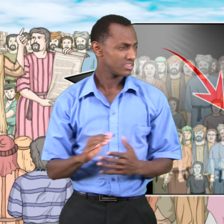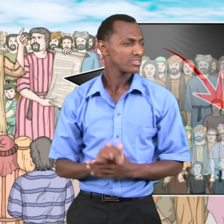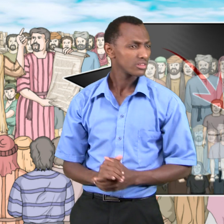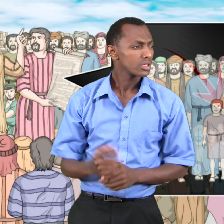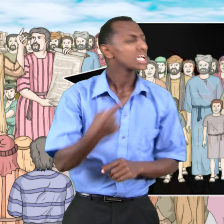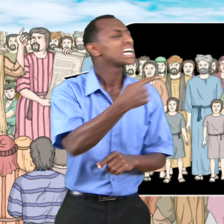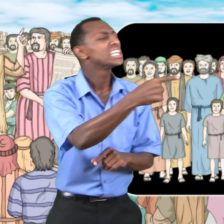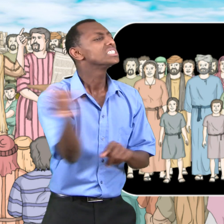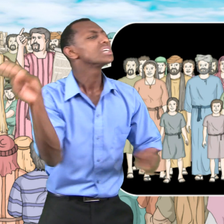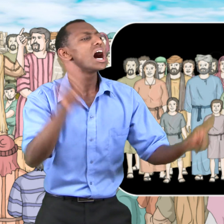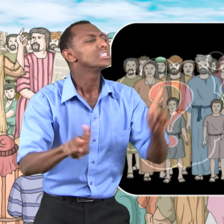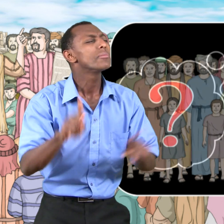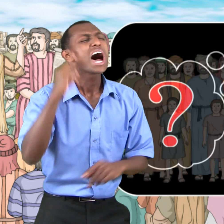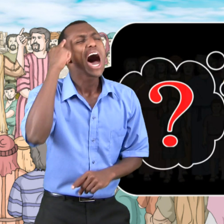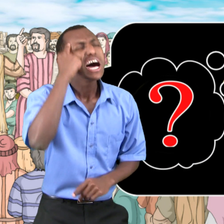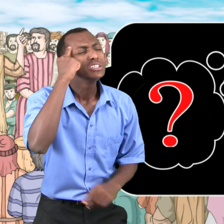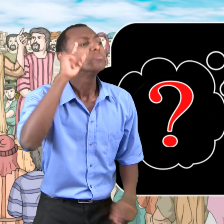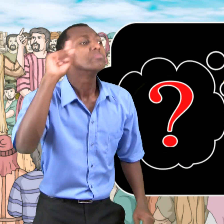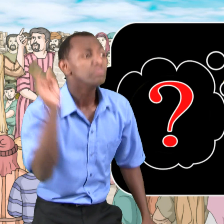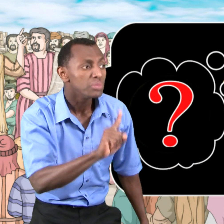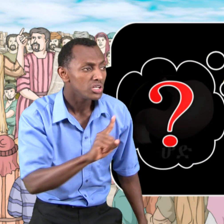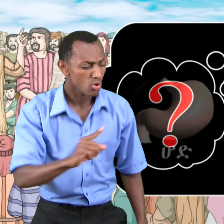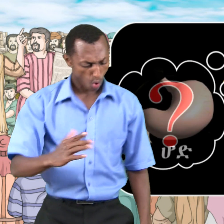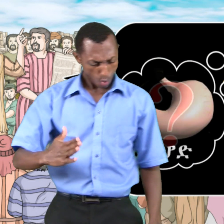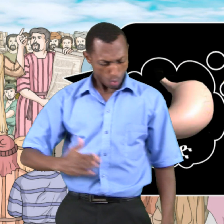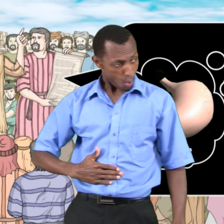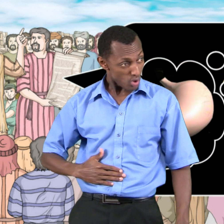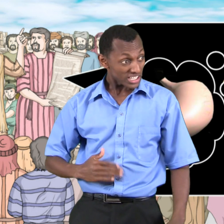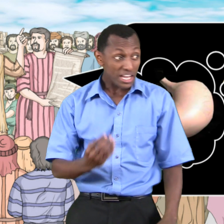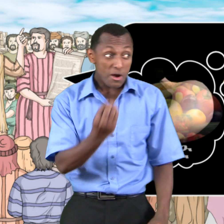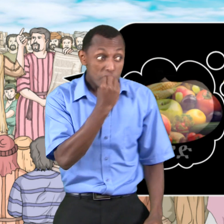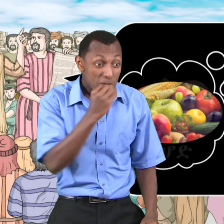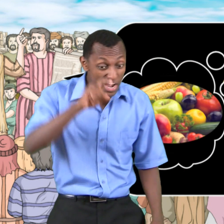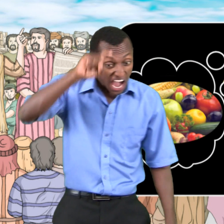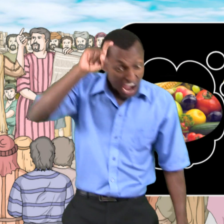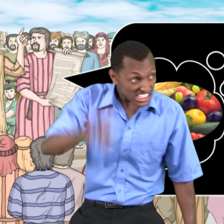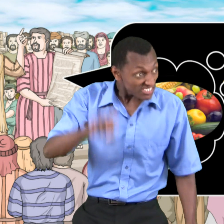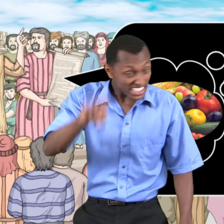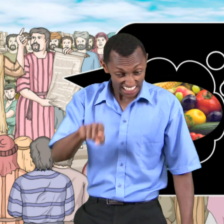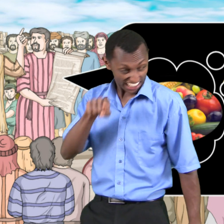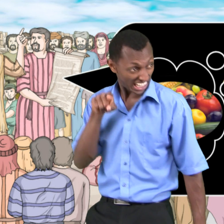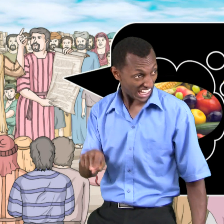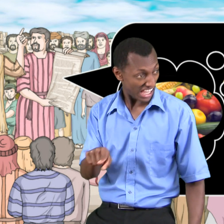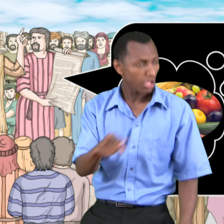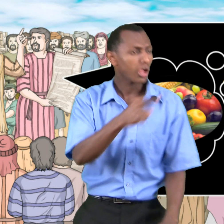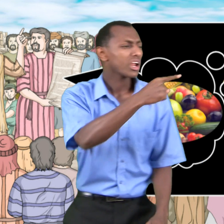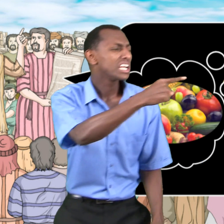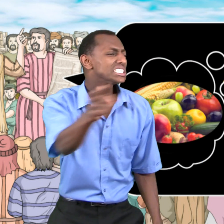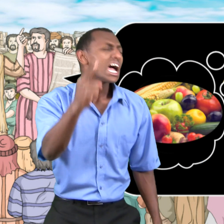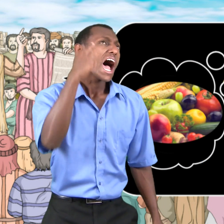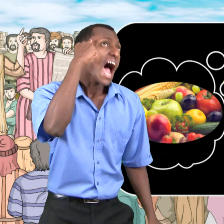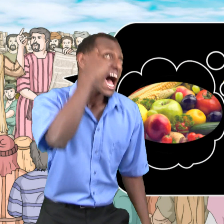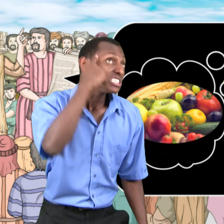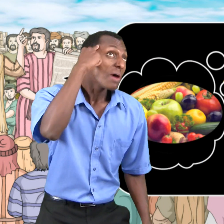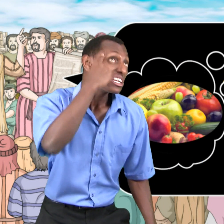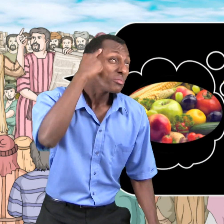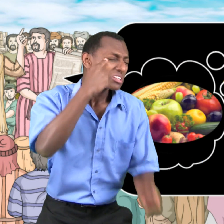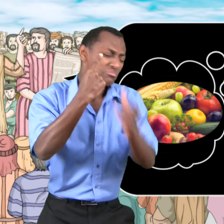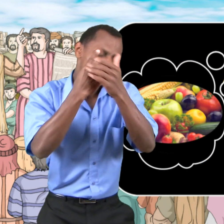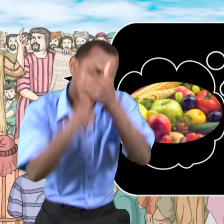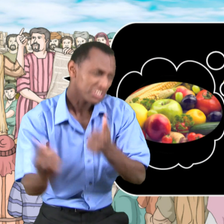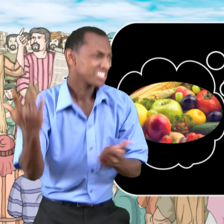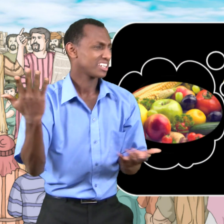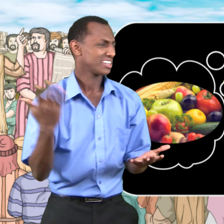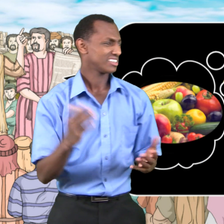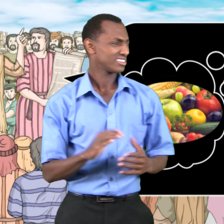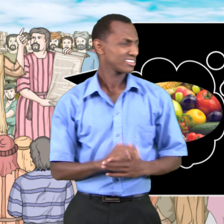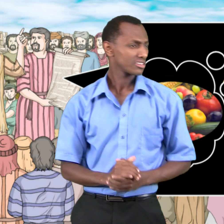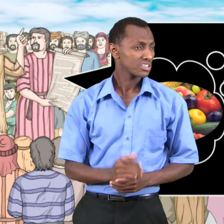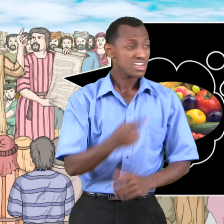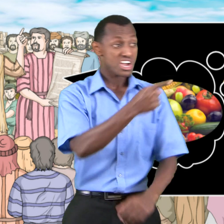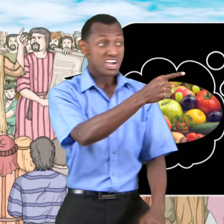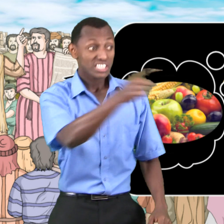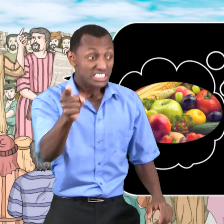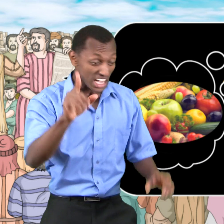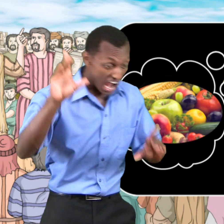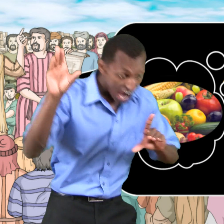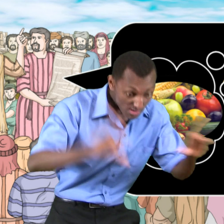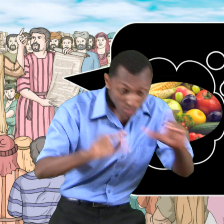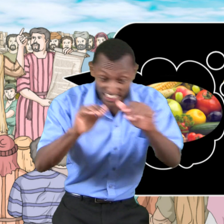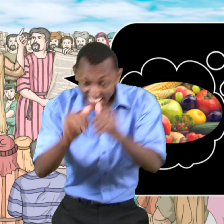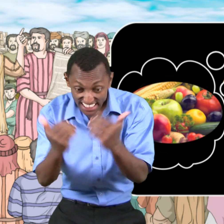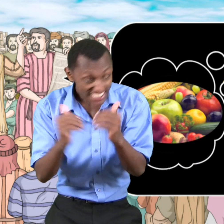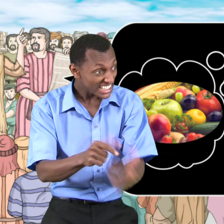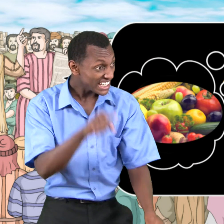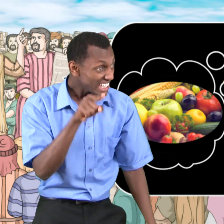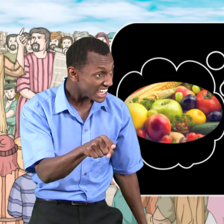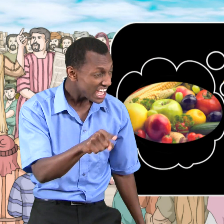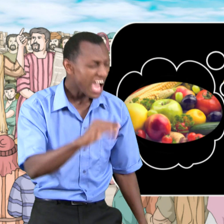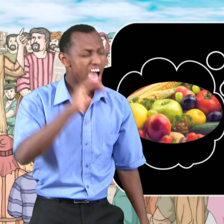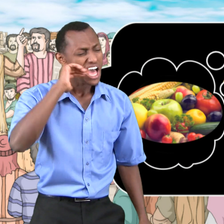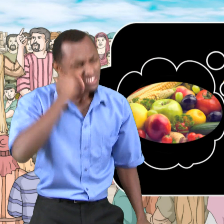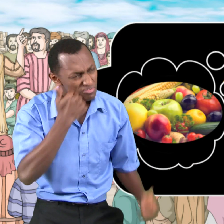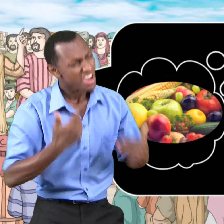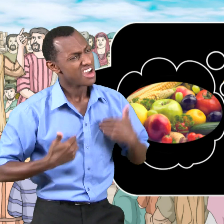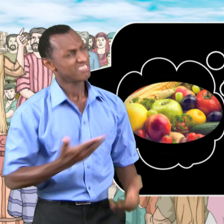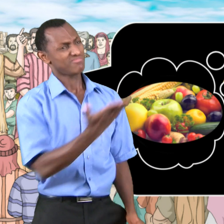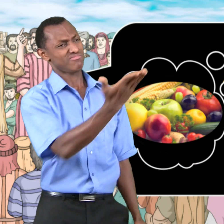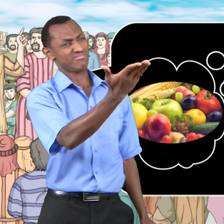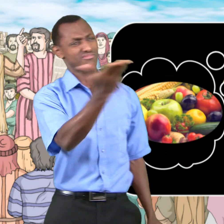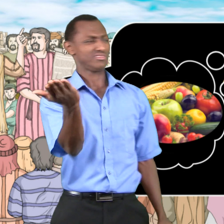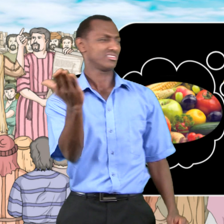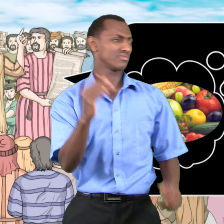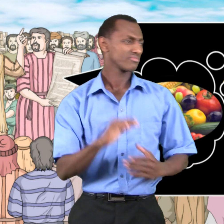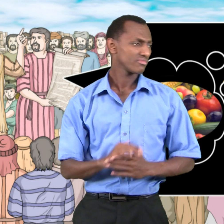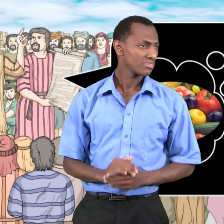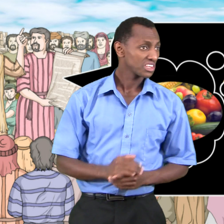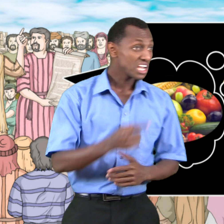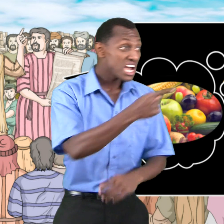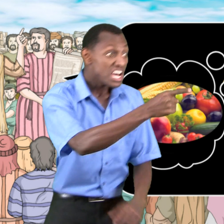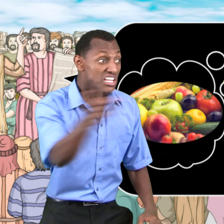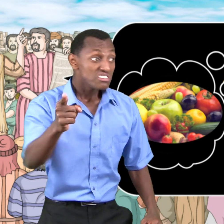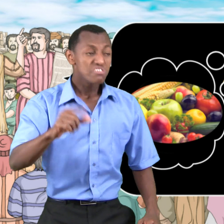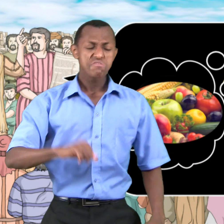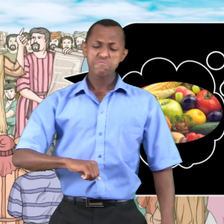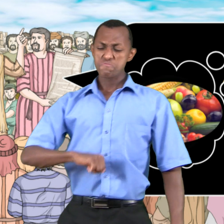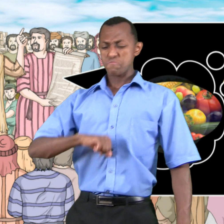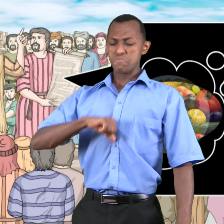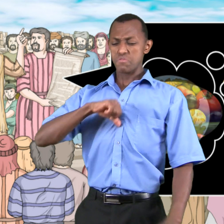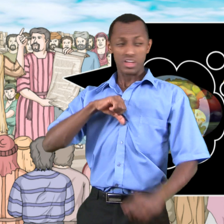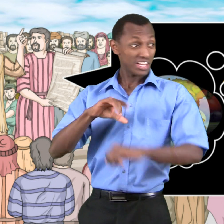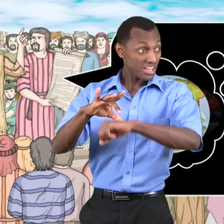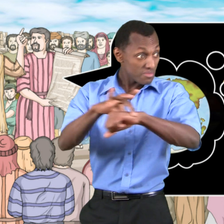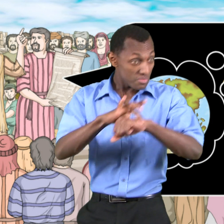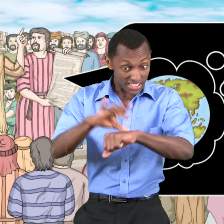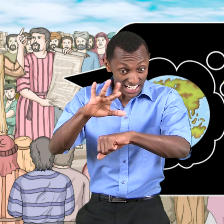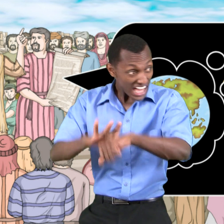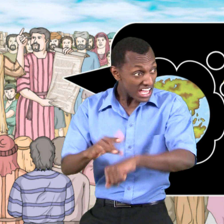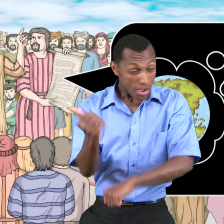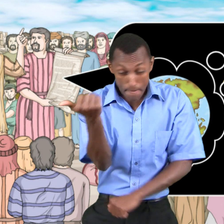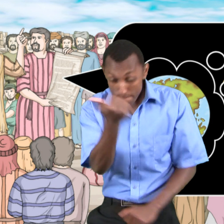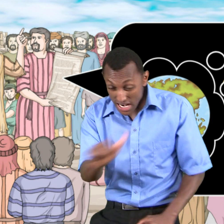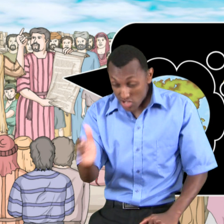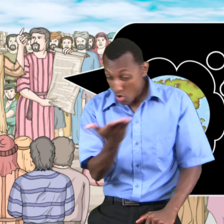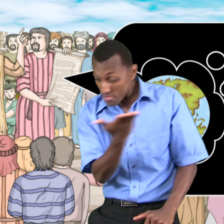Their end is destruction, their god is their belly, and their glory is in their shame.